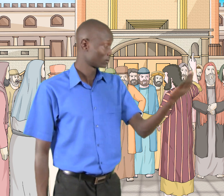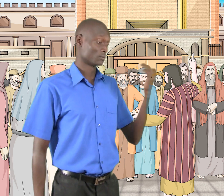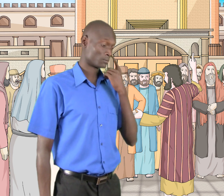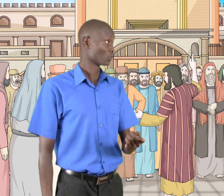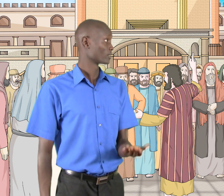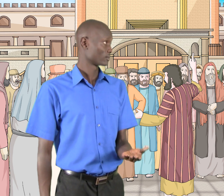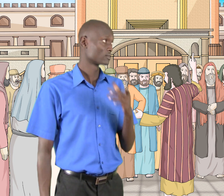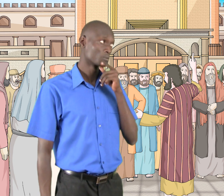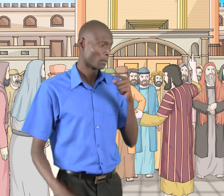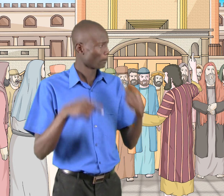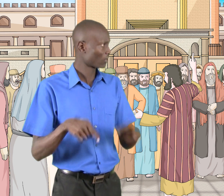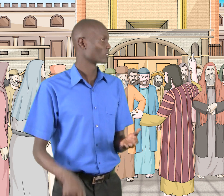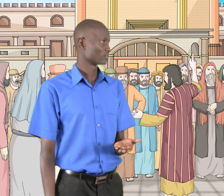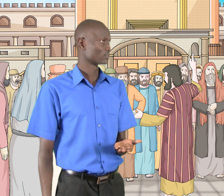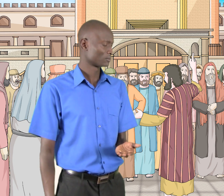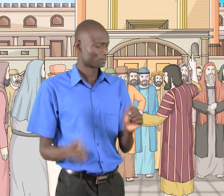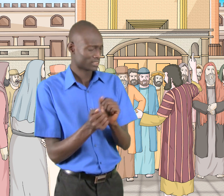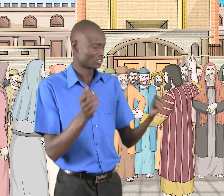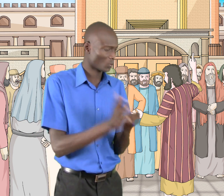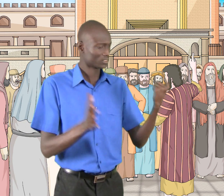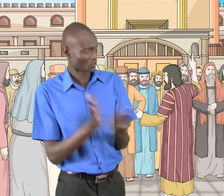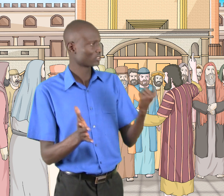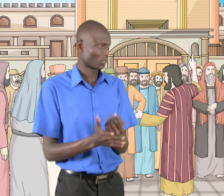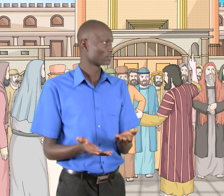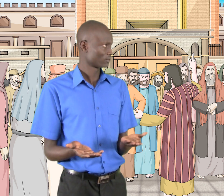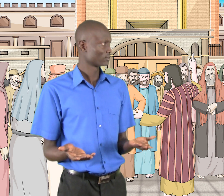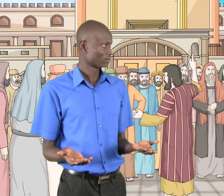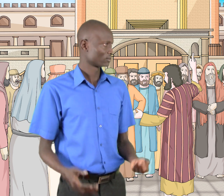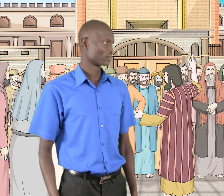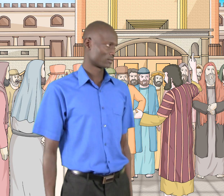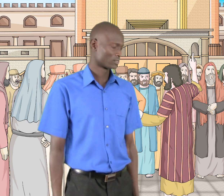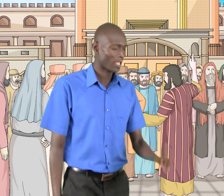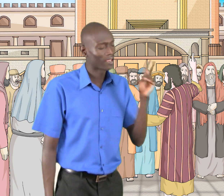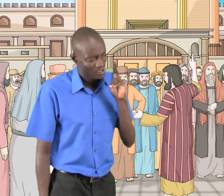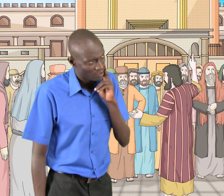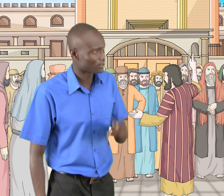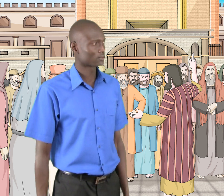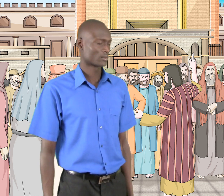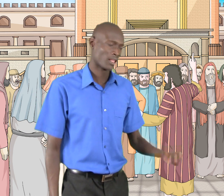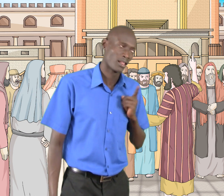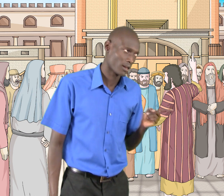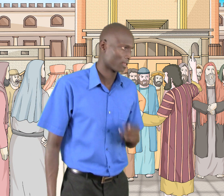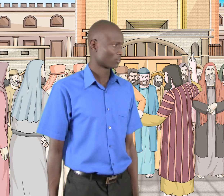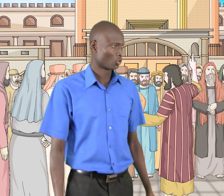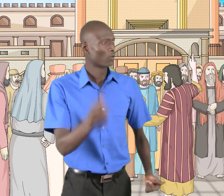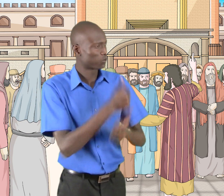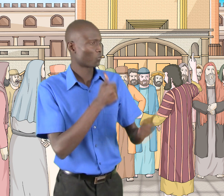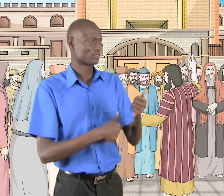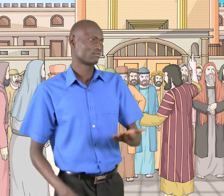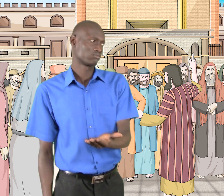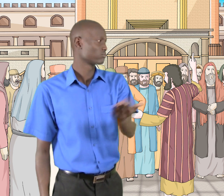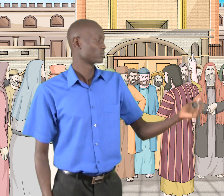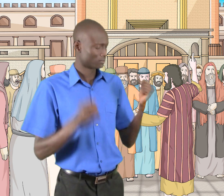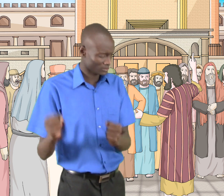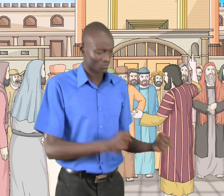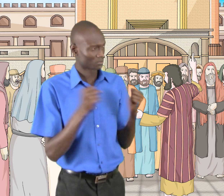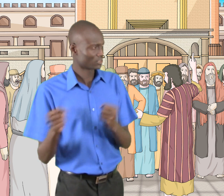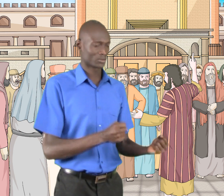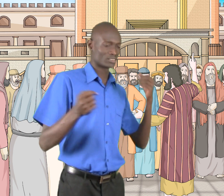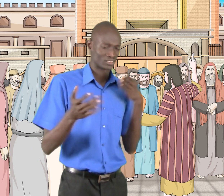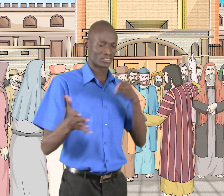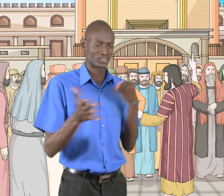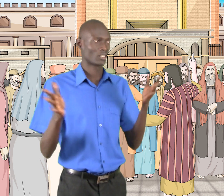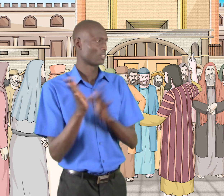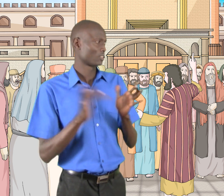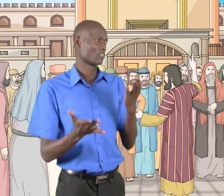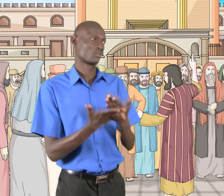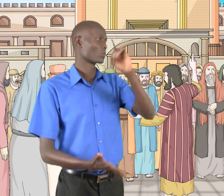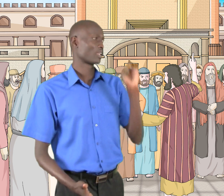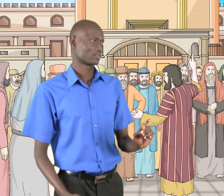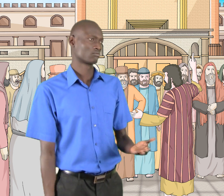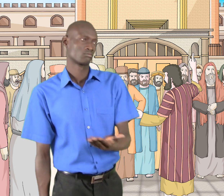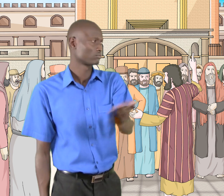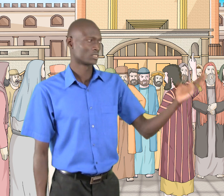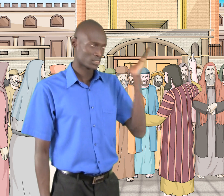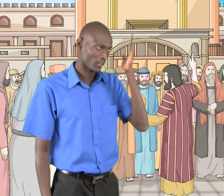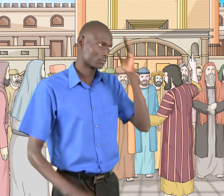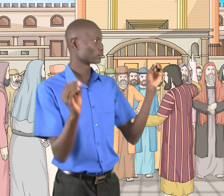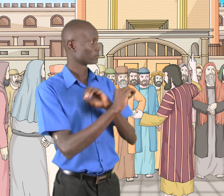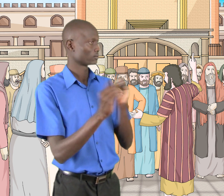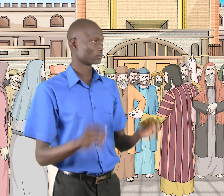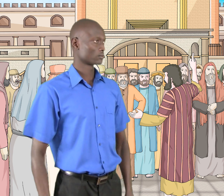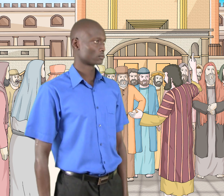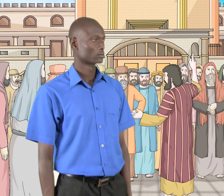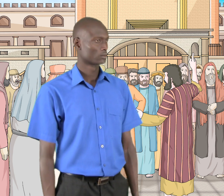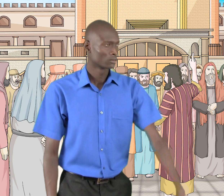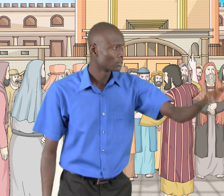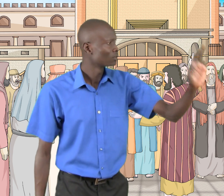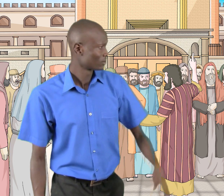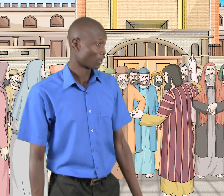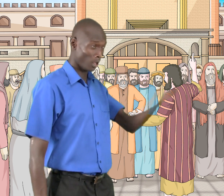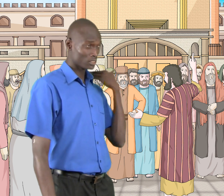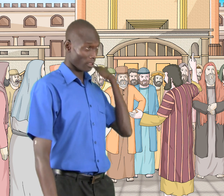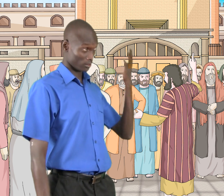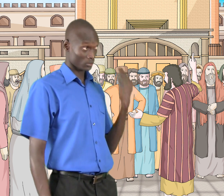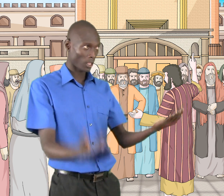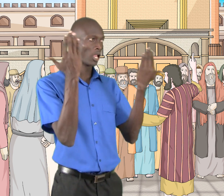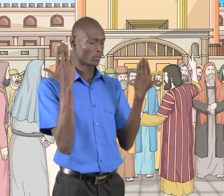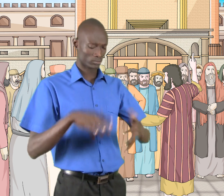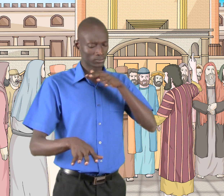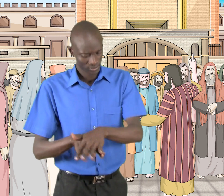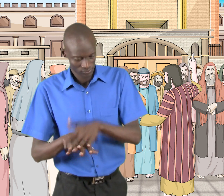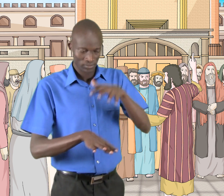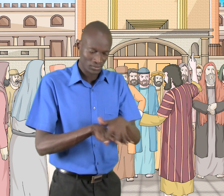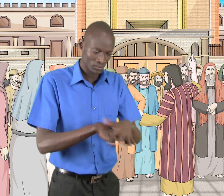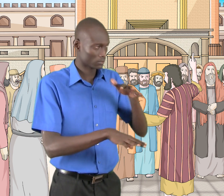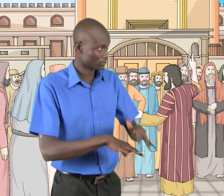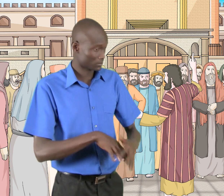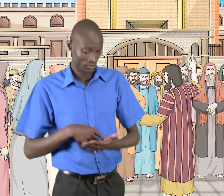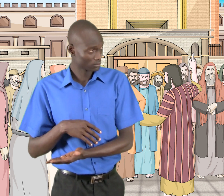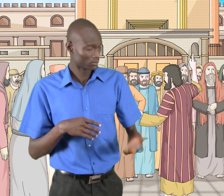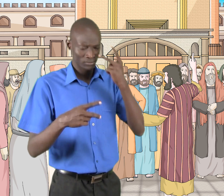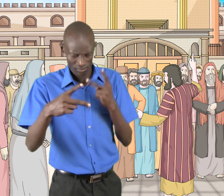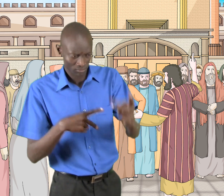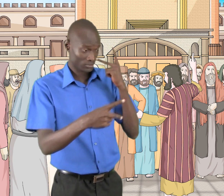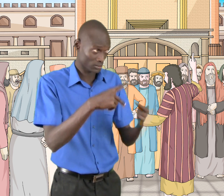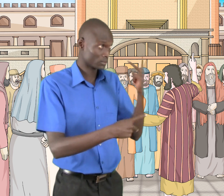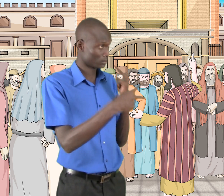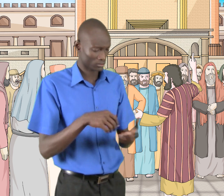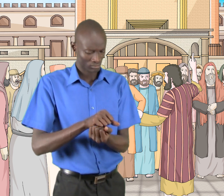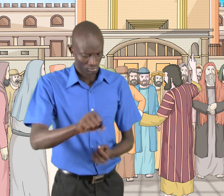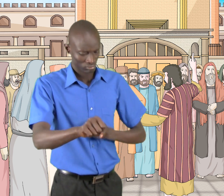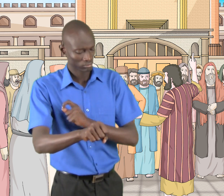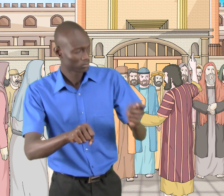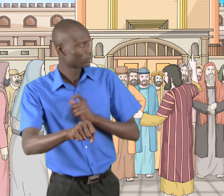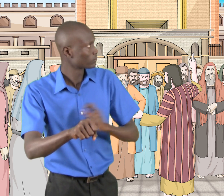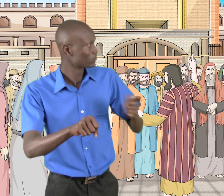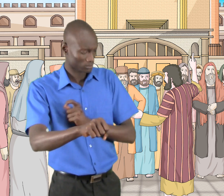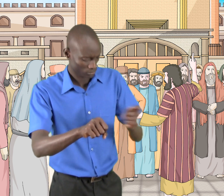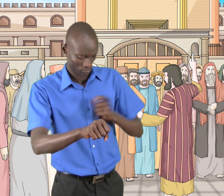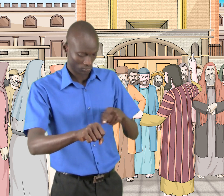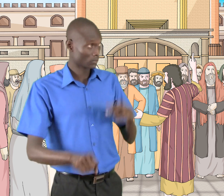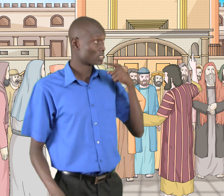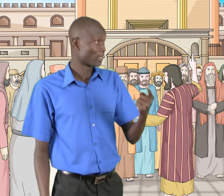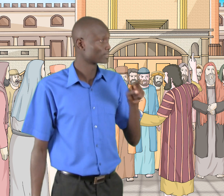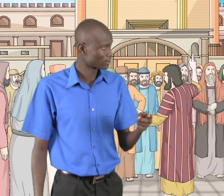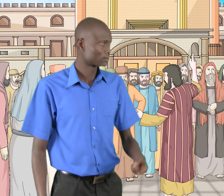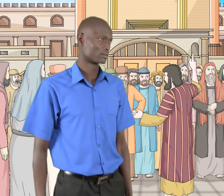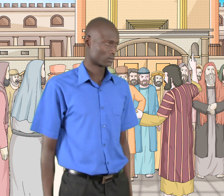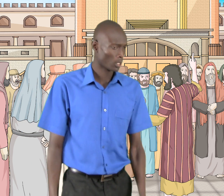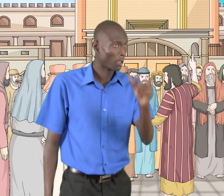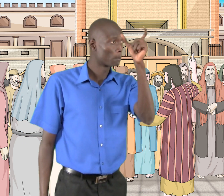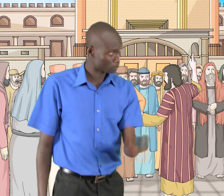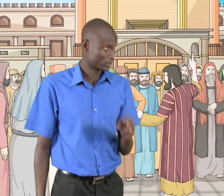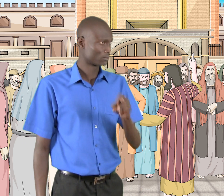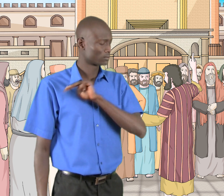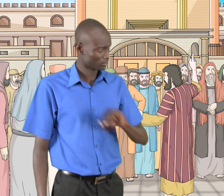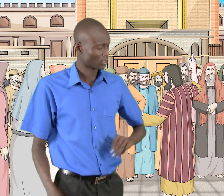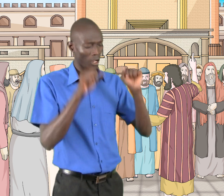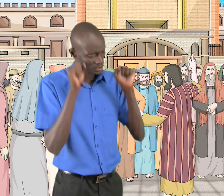And now, brothers, I know that you acted in ignorance, as did your leaders.